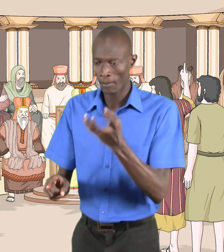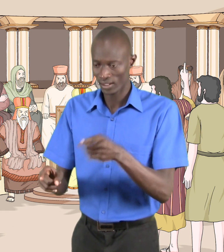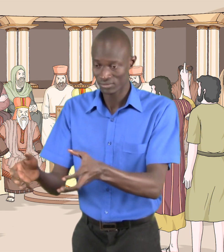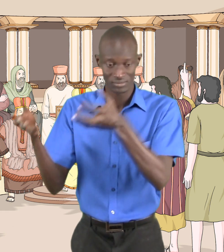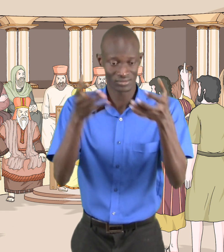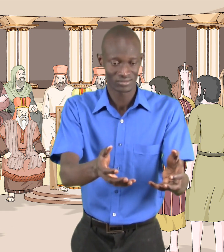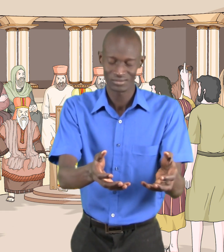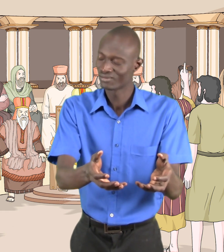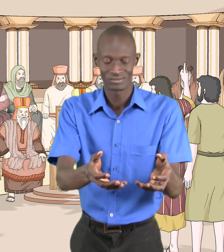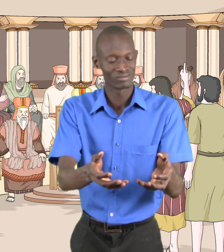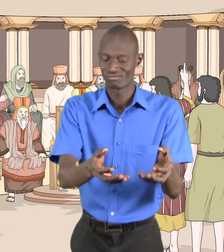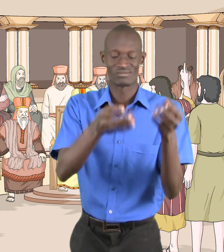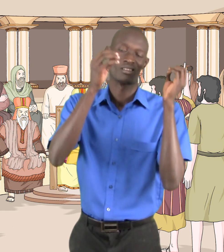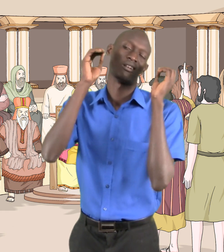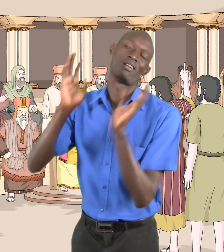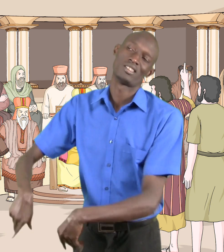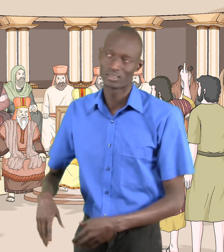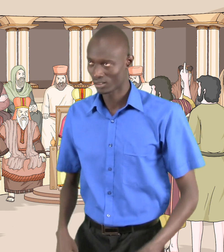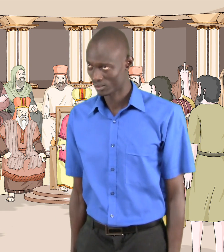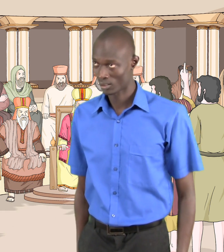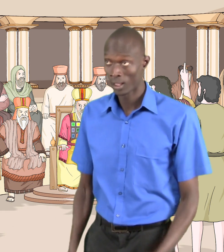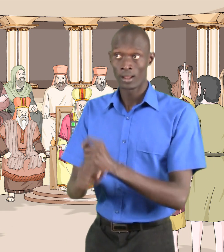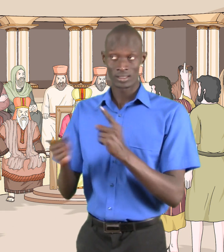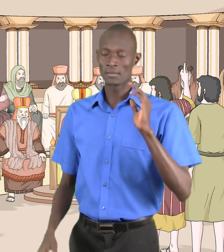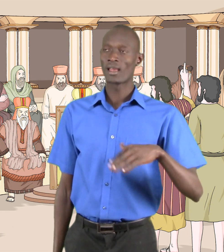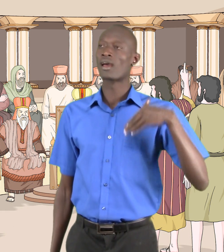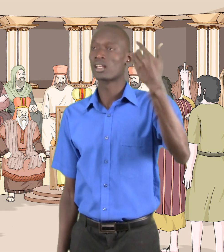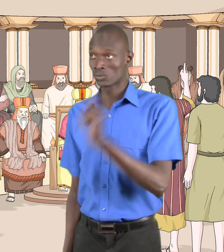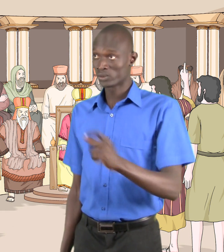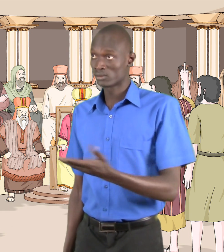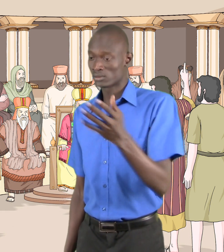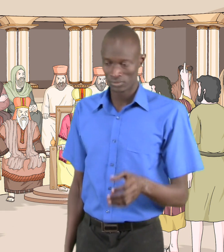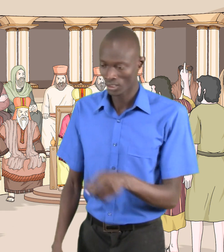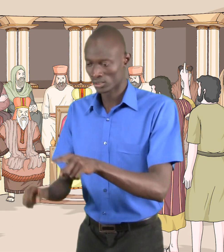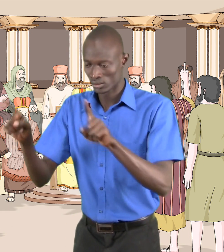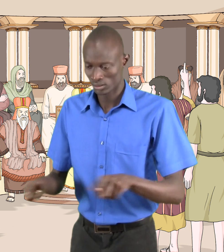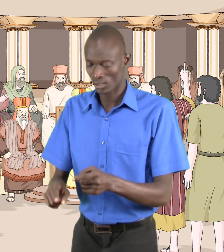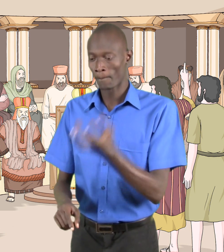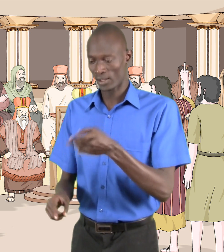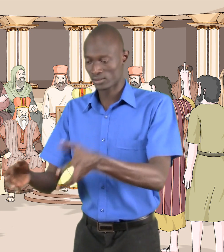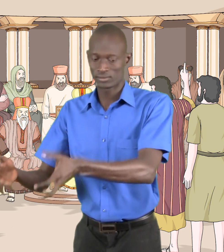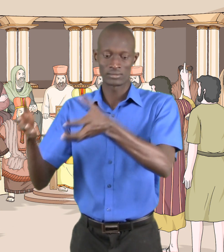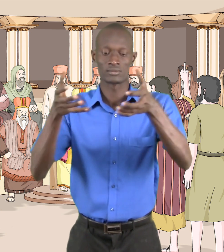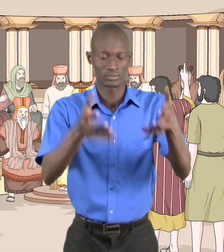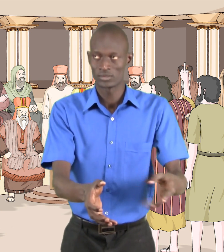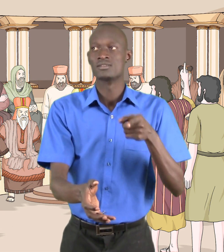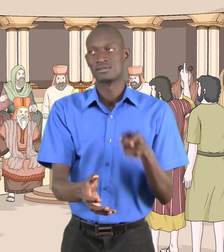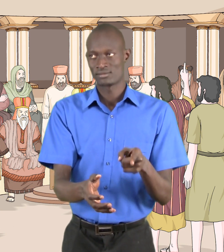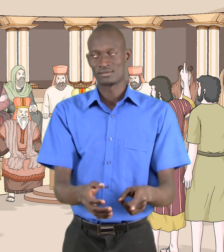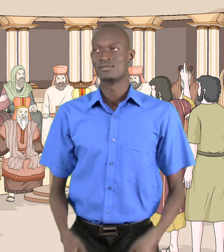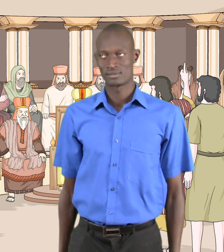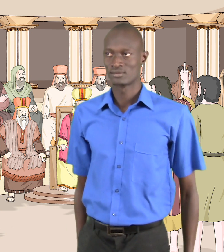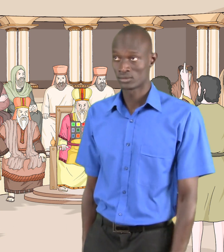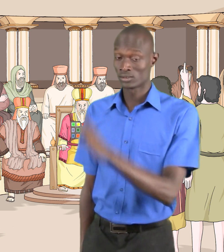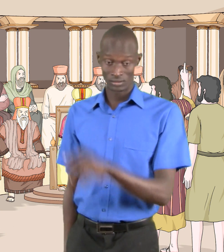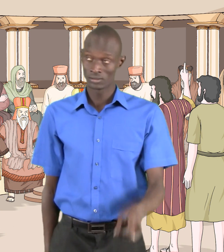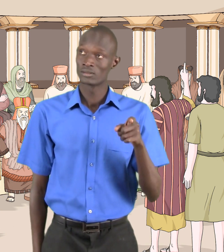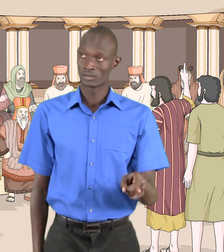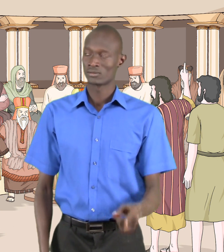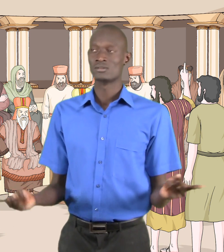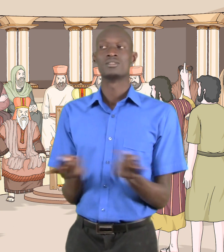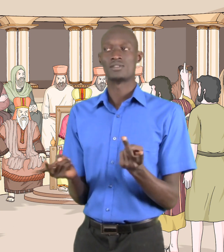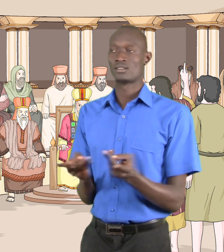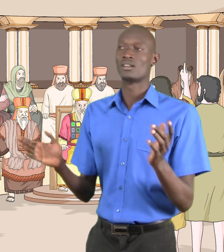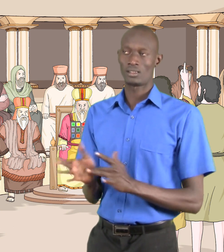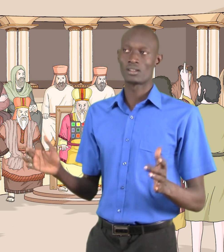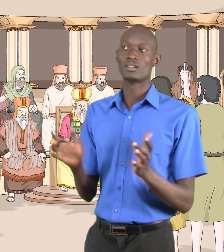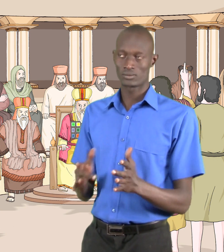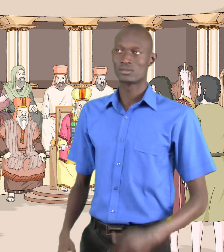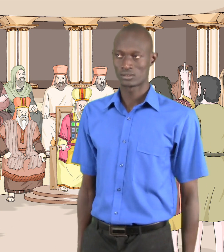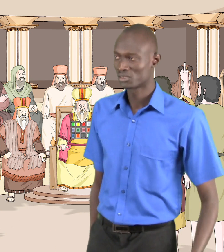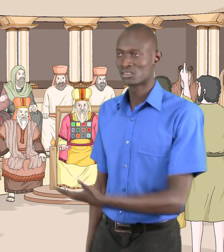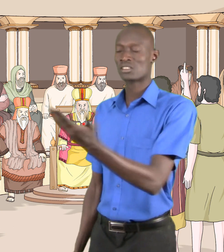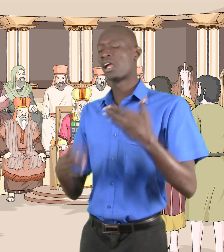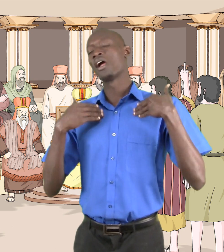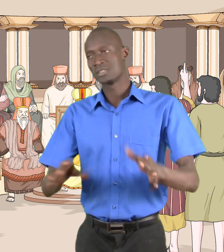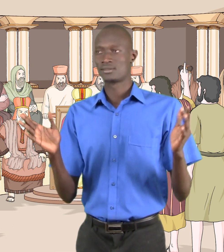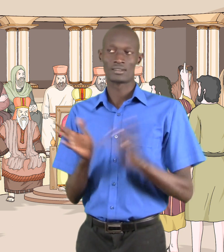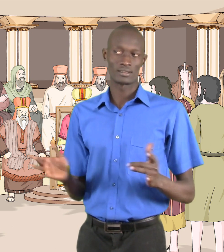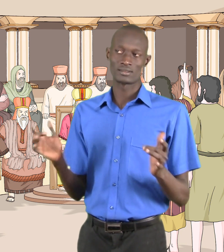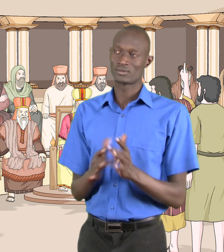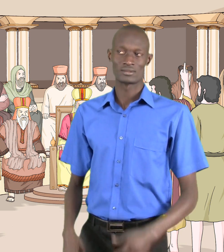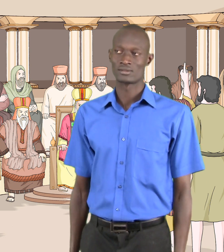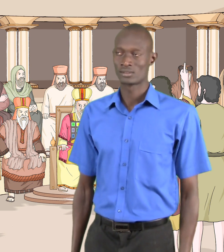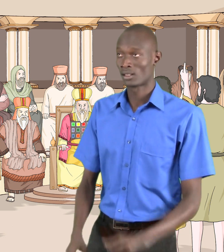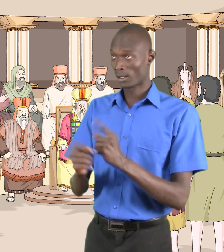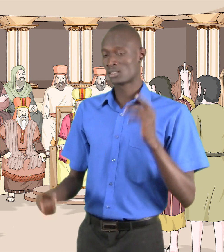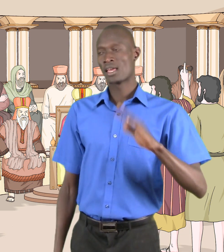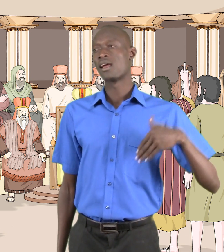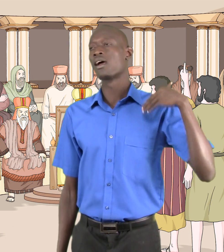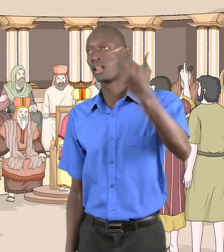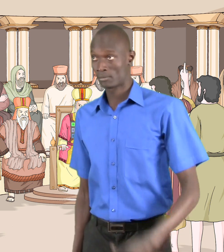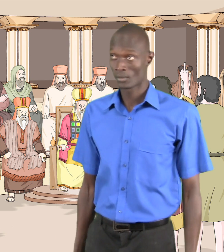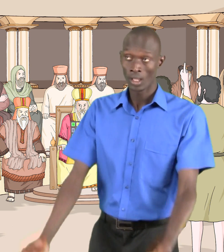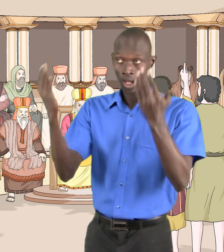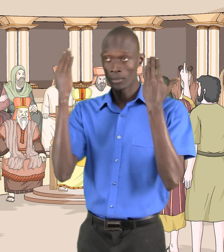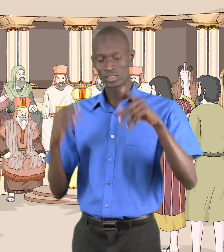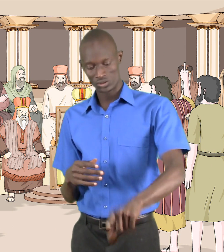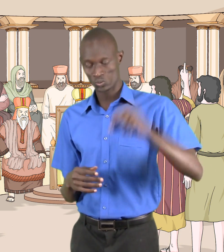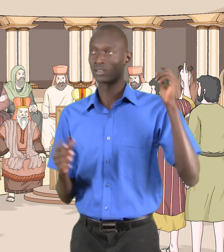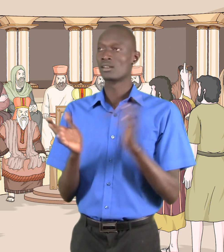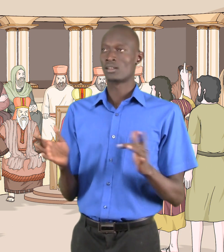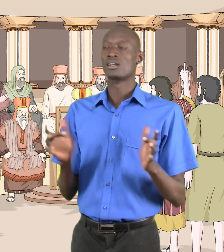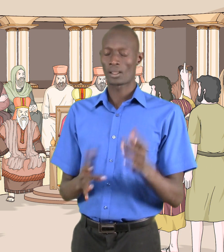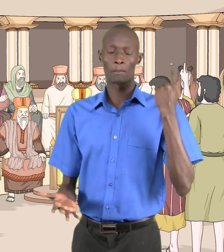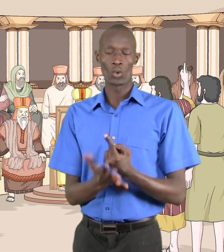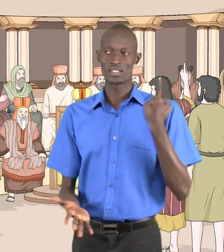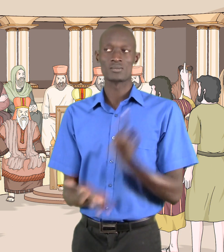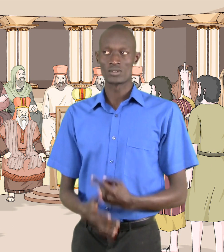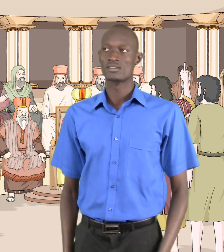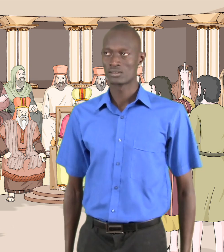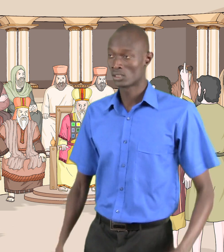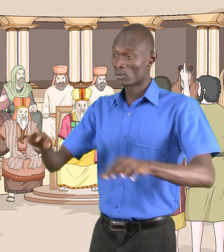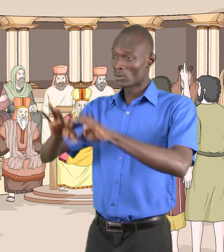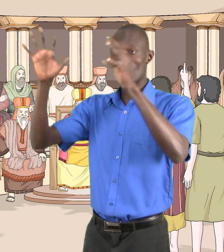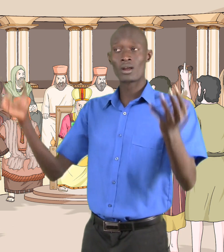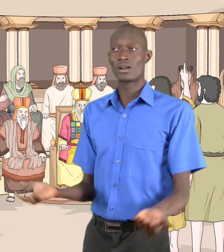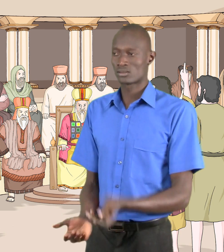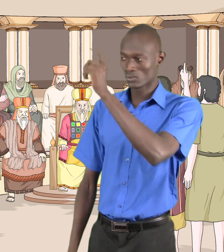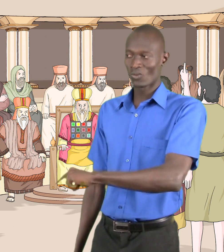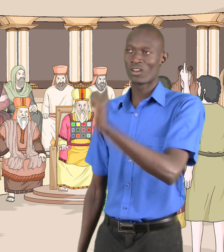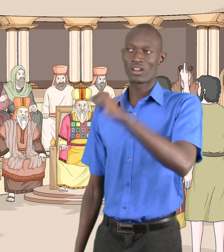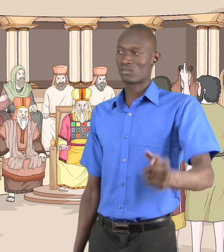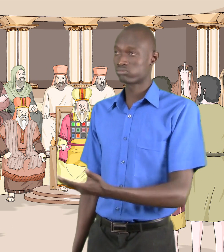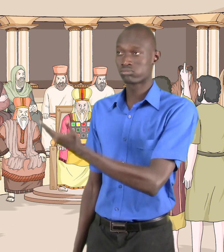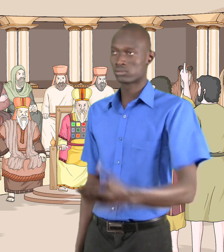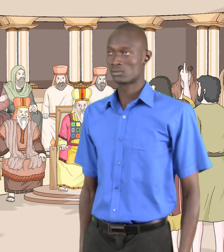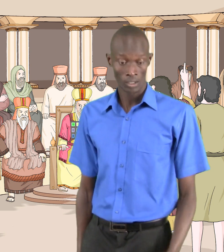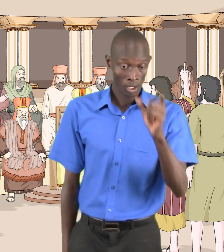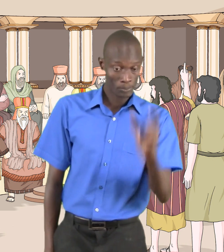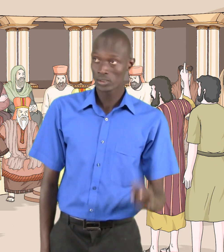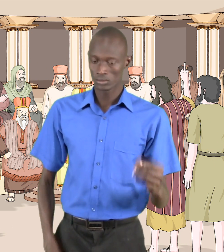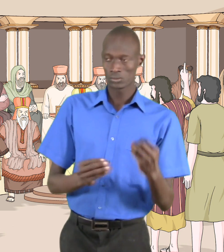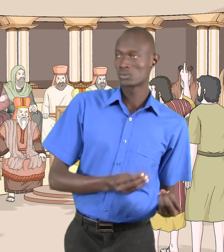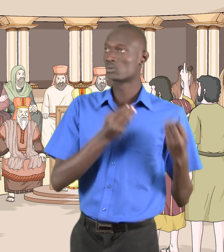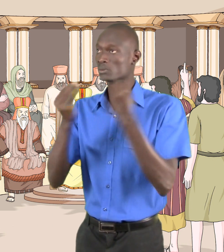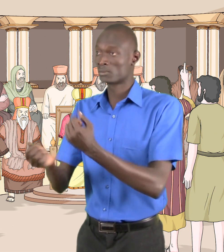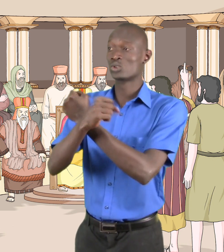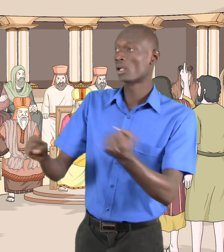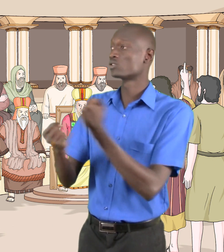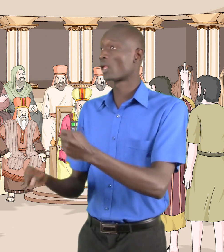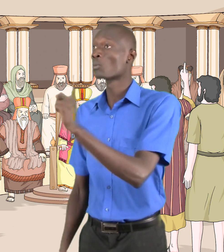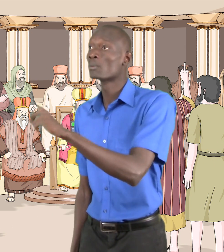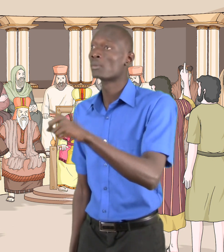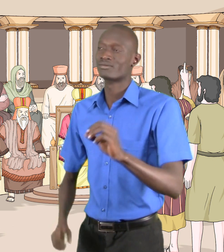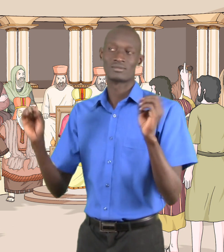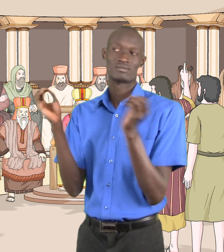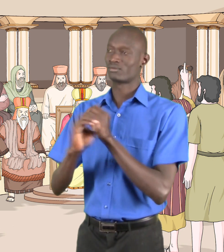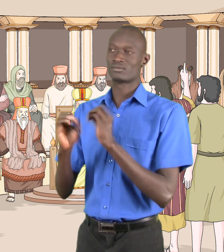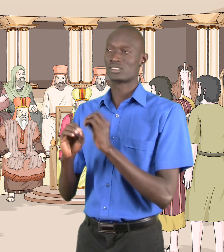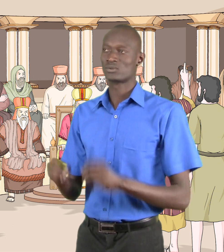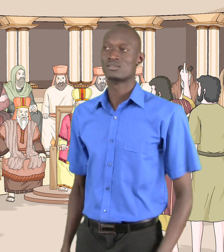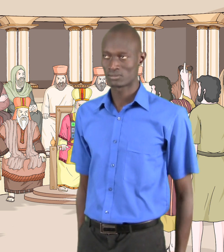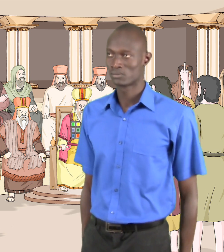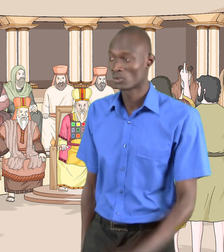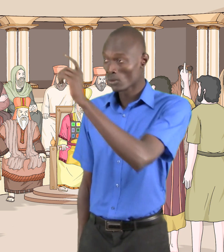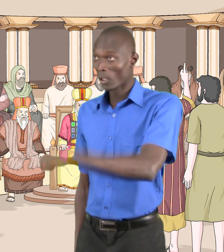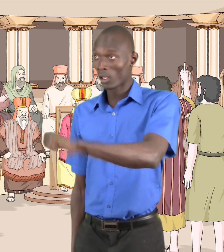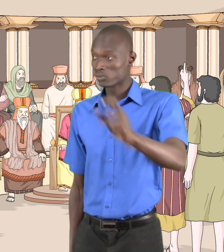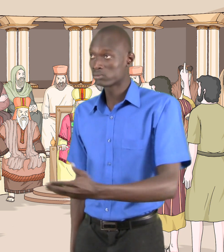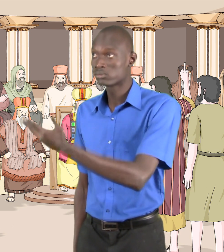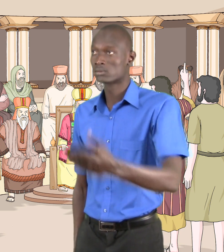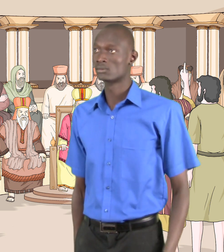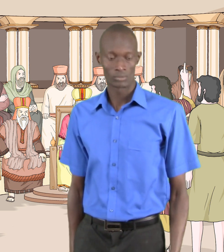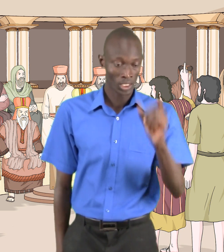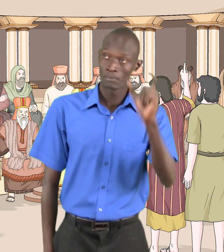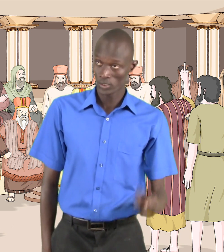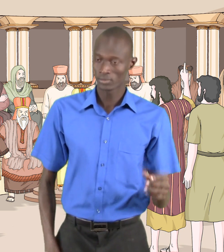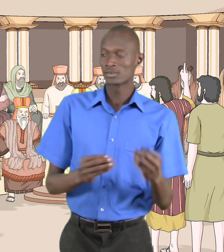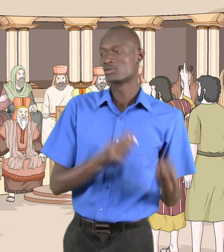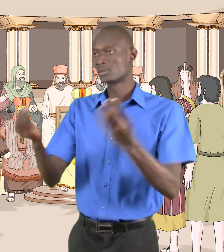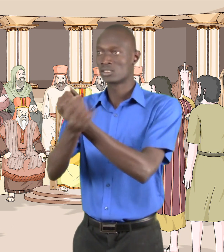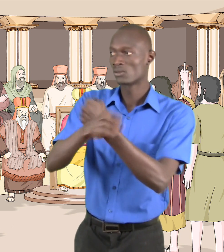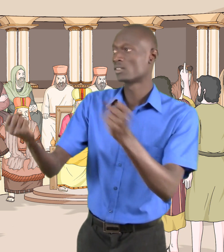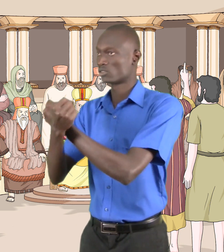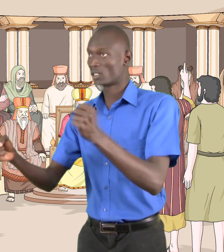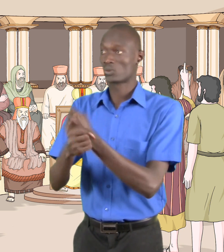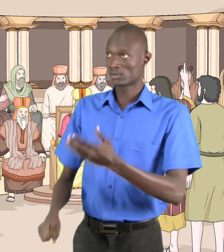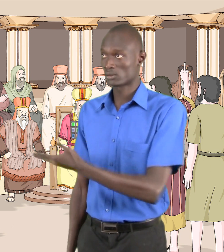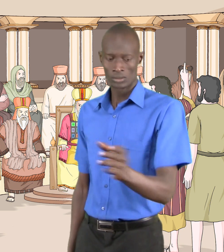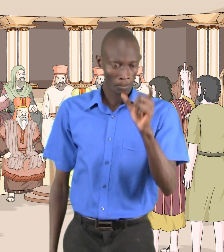Salvation exists in no one else, for there is no other name under heaven given to men by which we must be saved.”